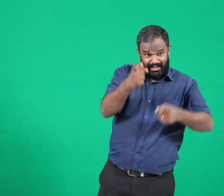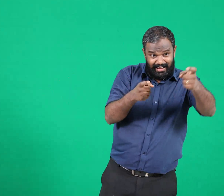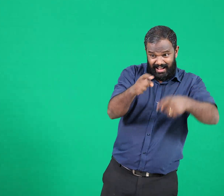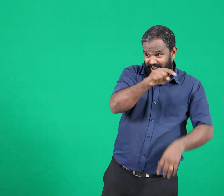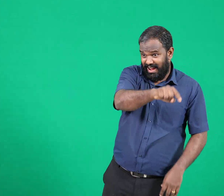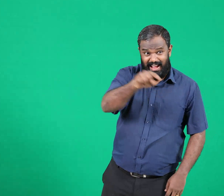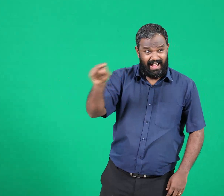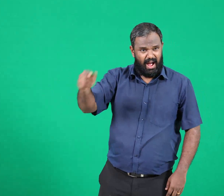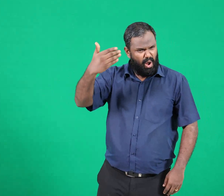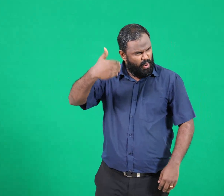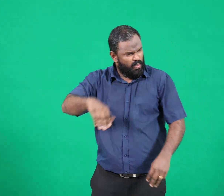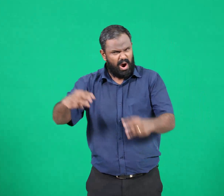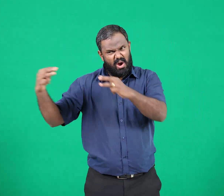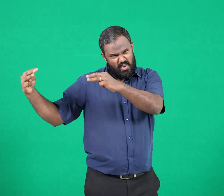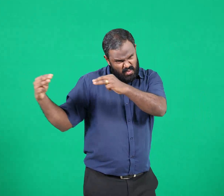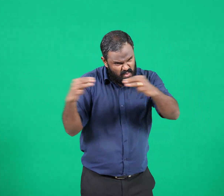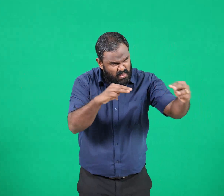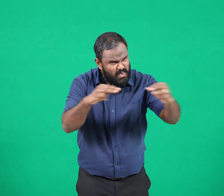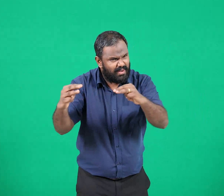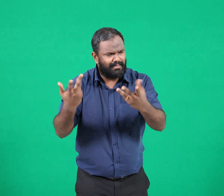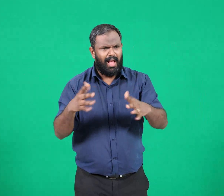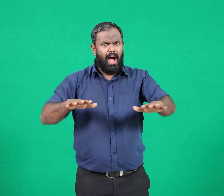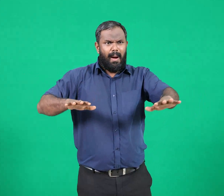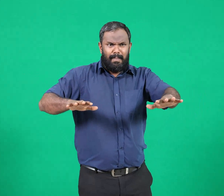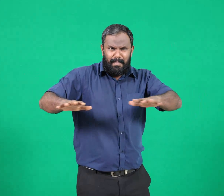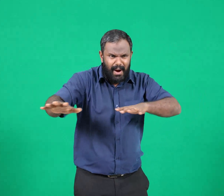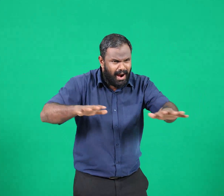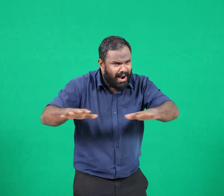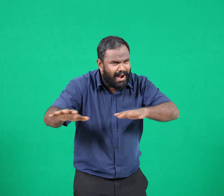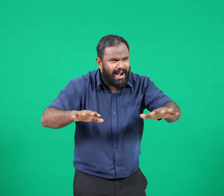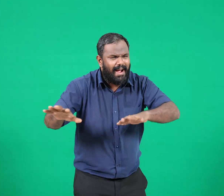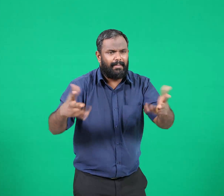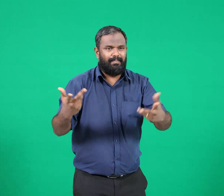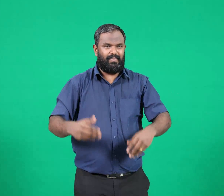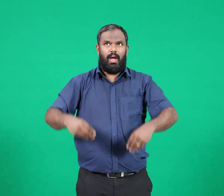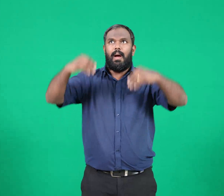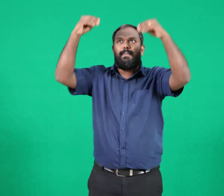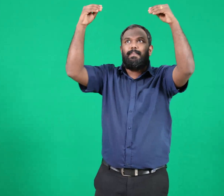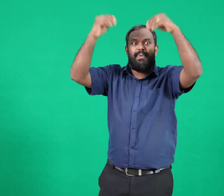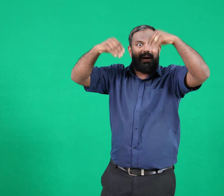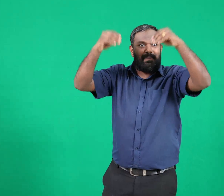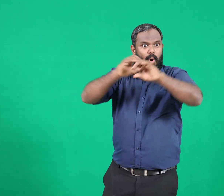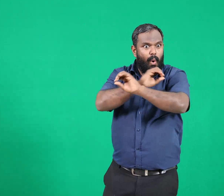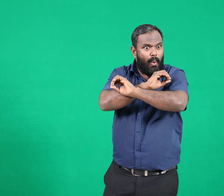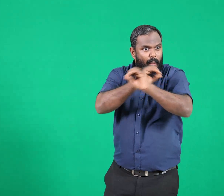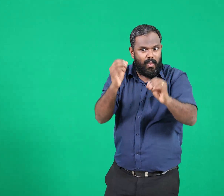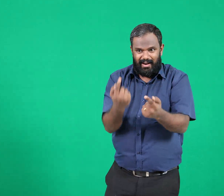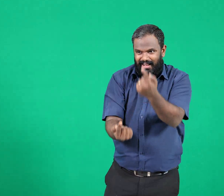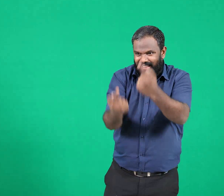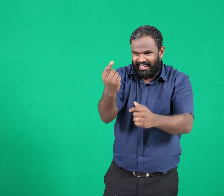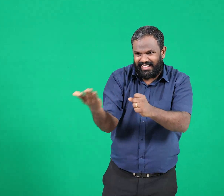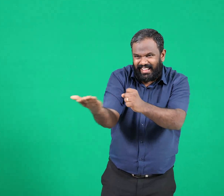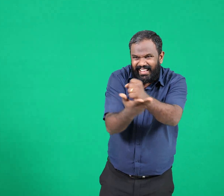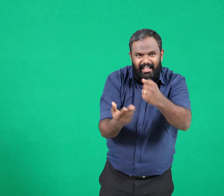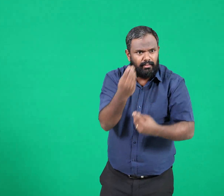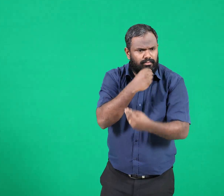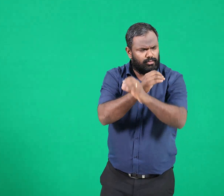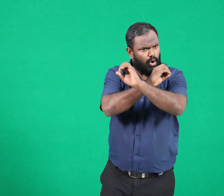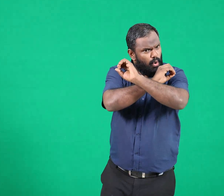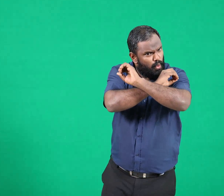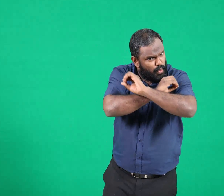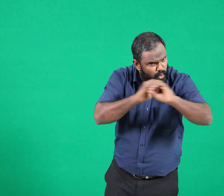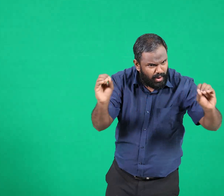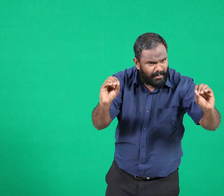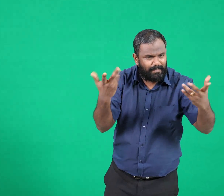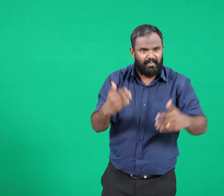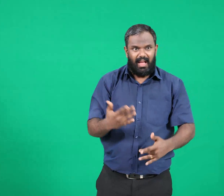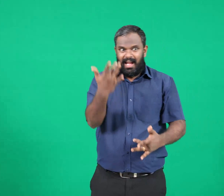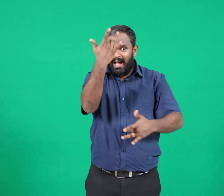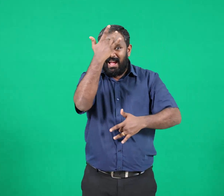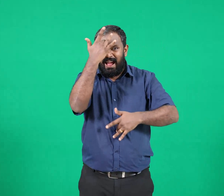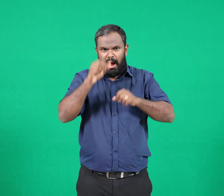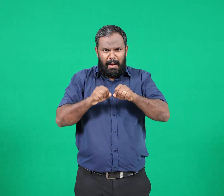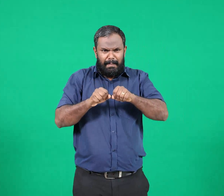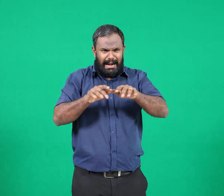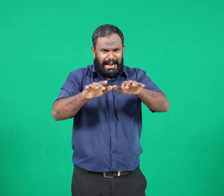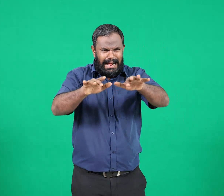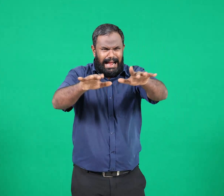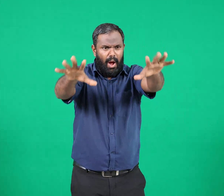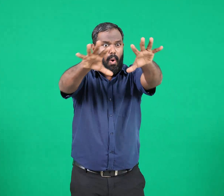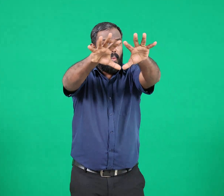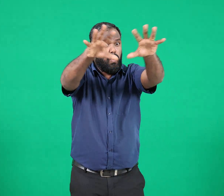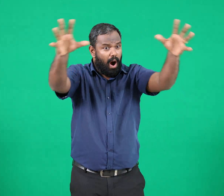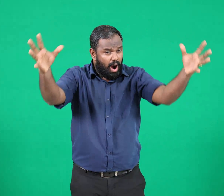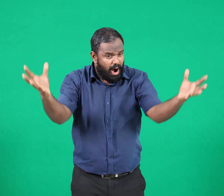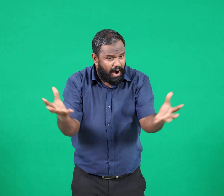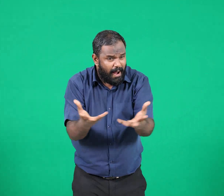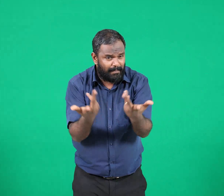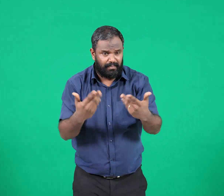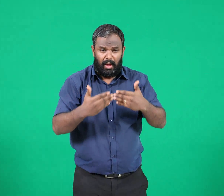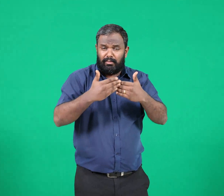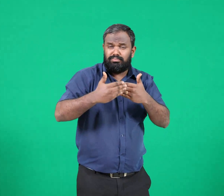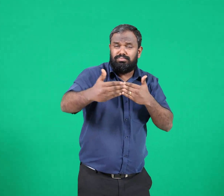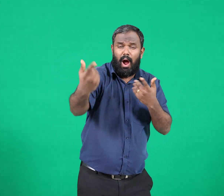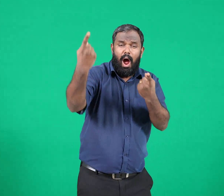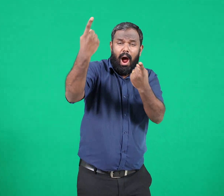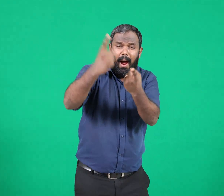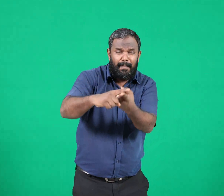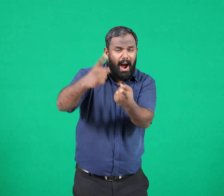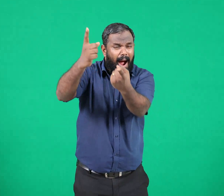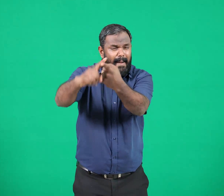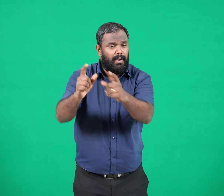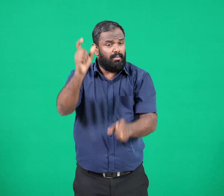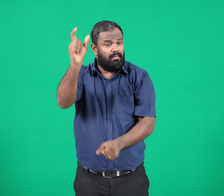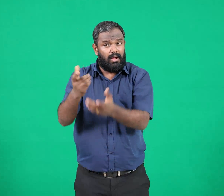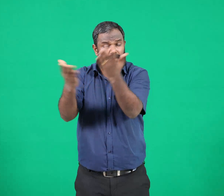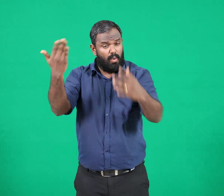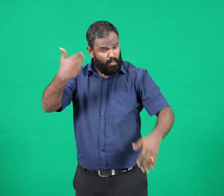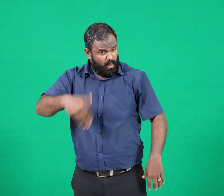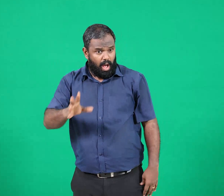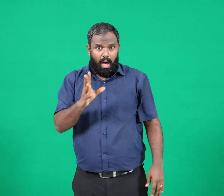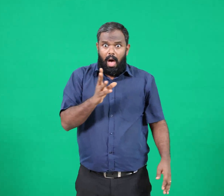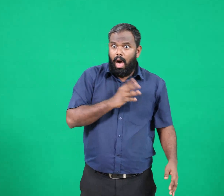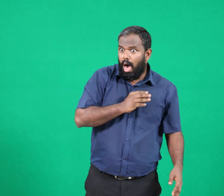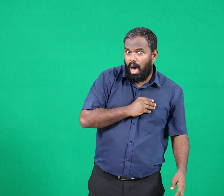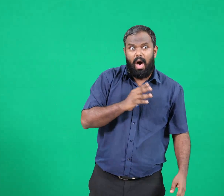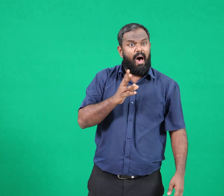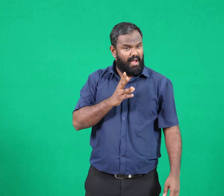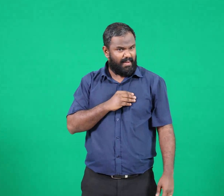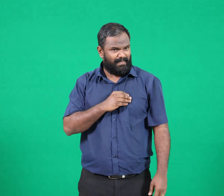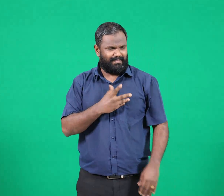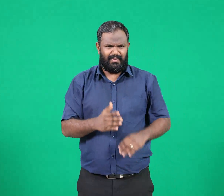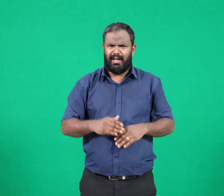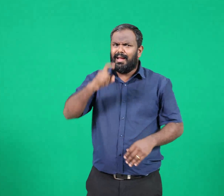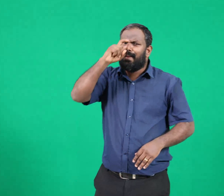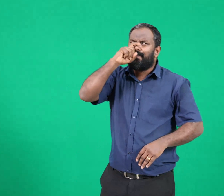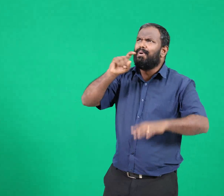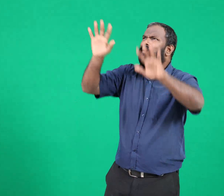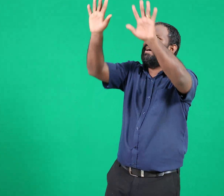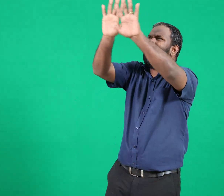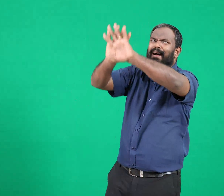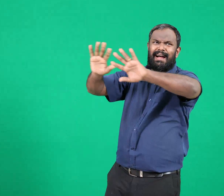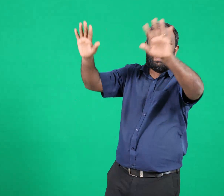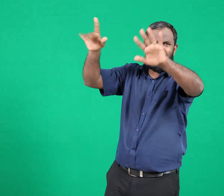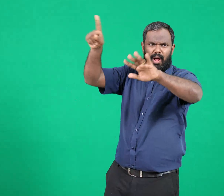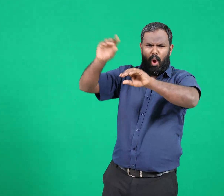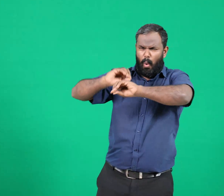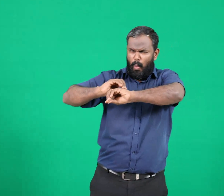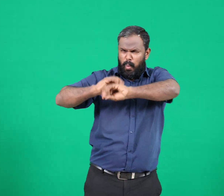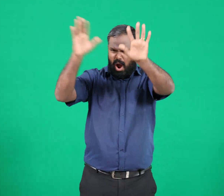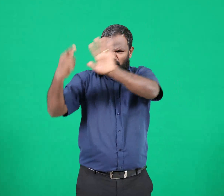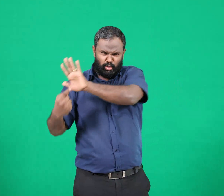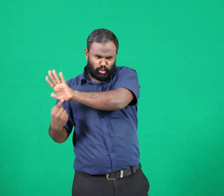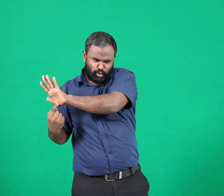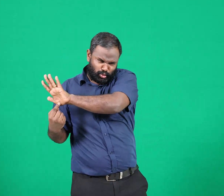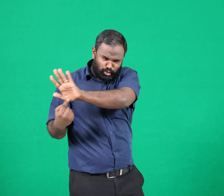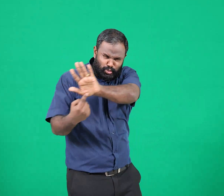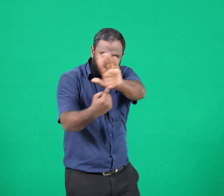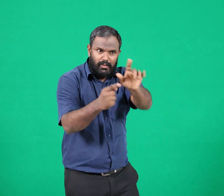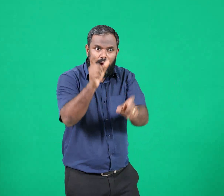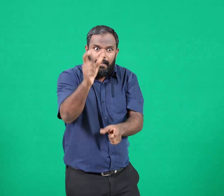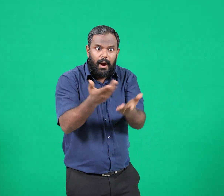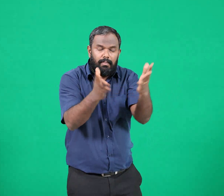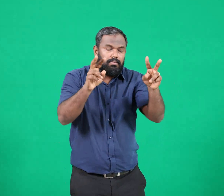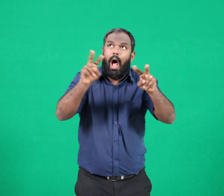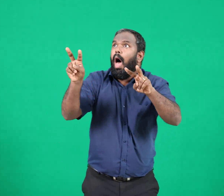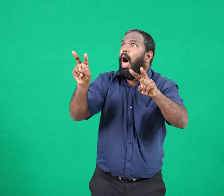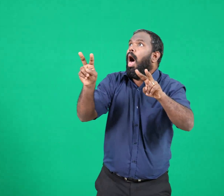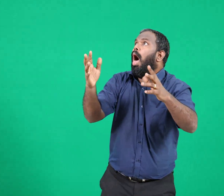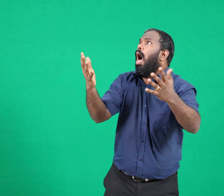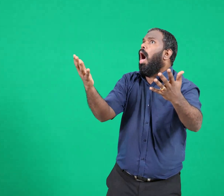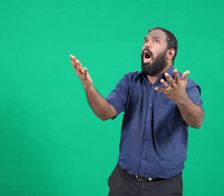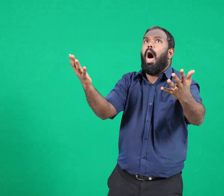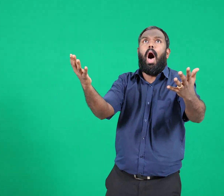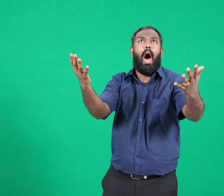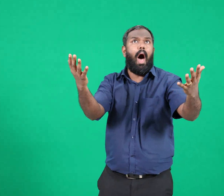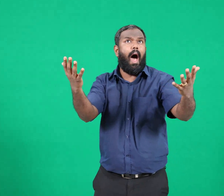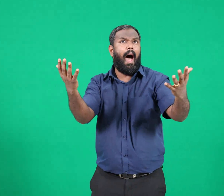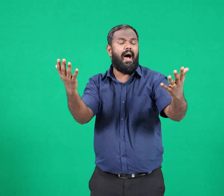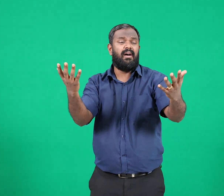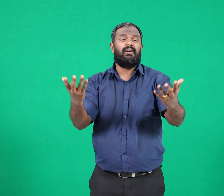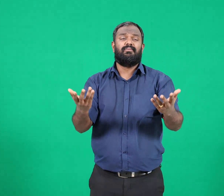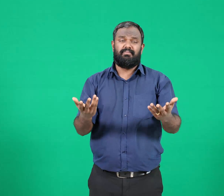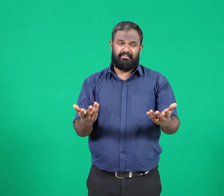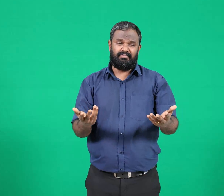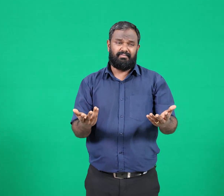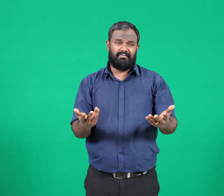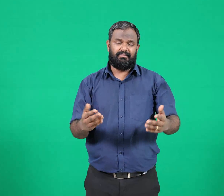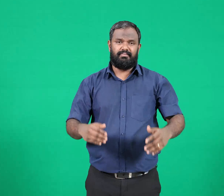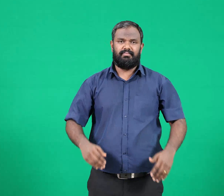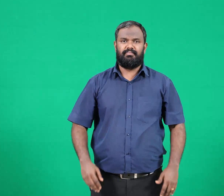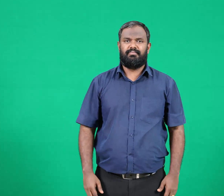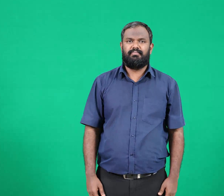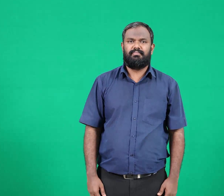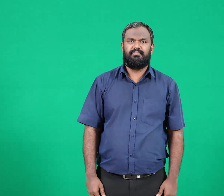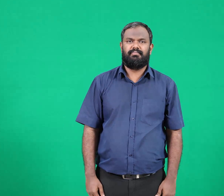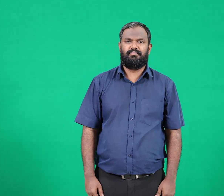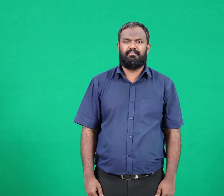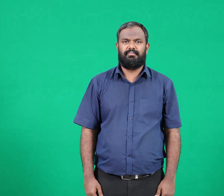There will be great earthquakes, famines, and pestilences in various places, along with fearful sights and great signs from heaven.